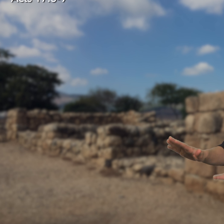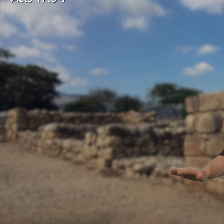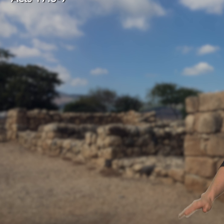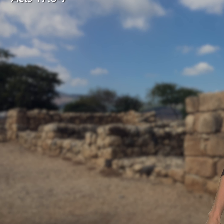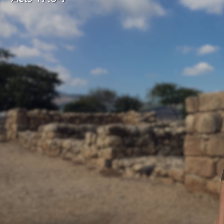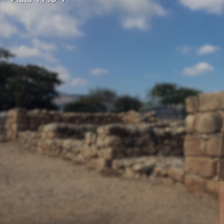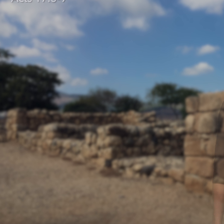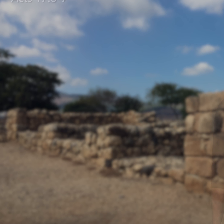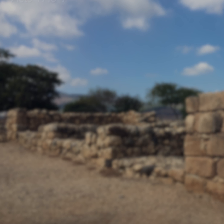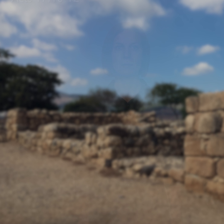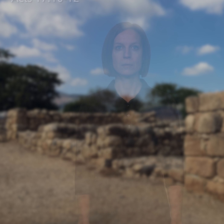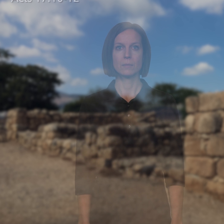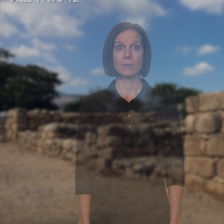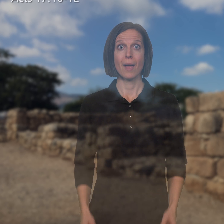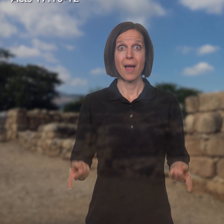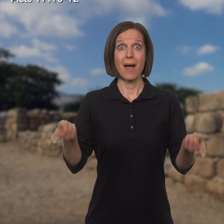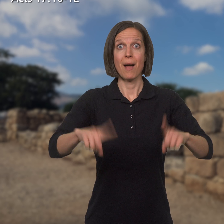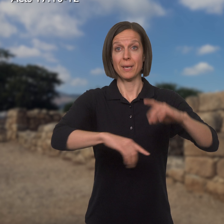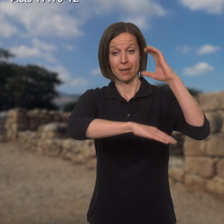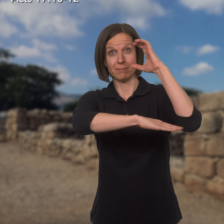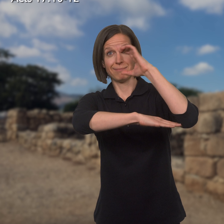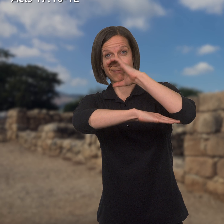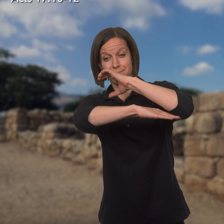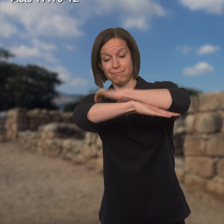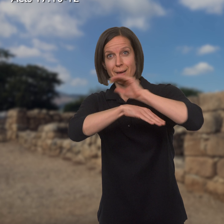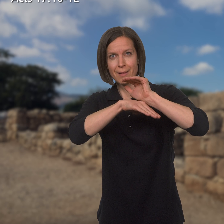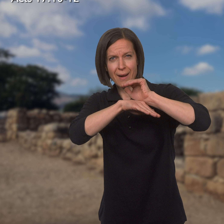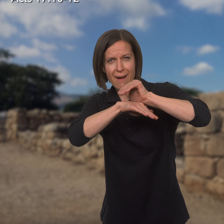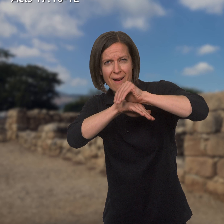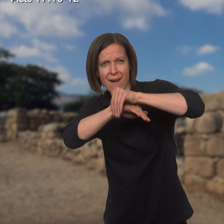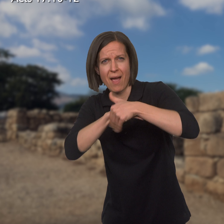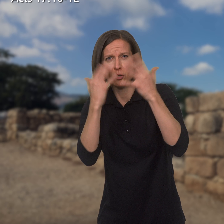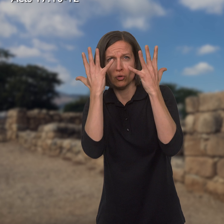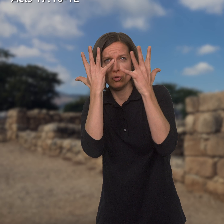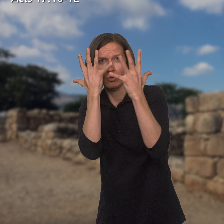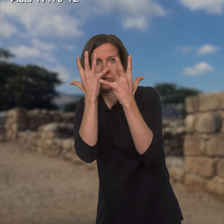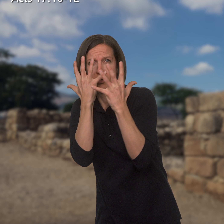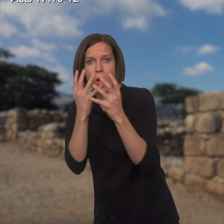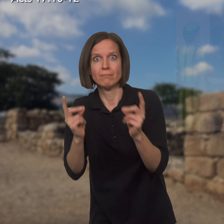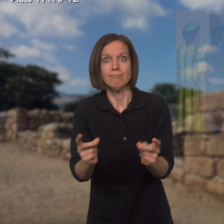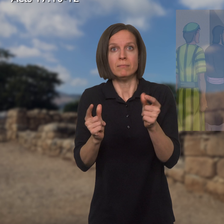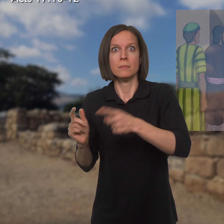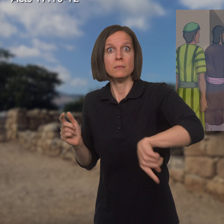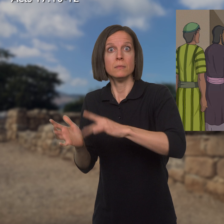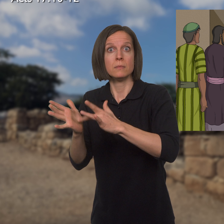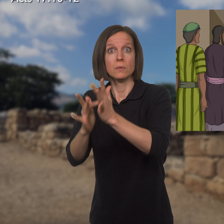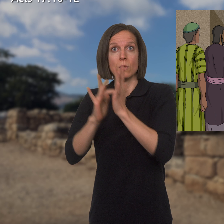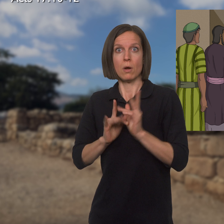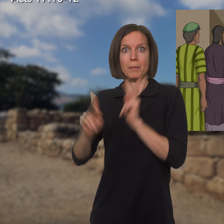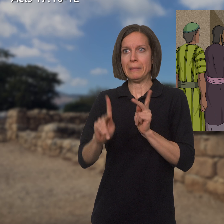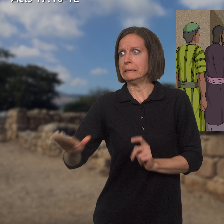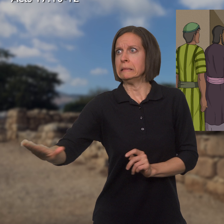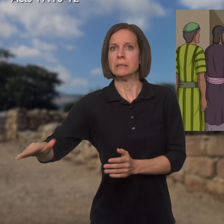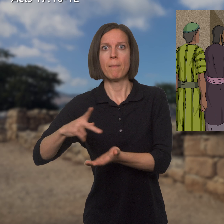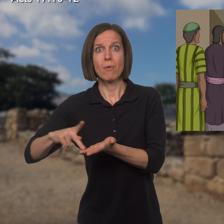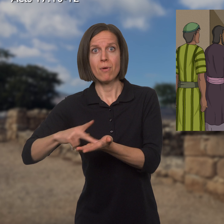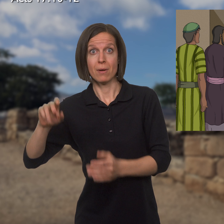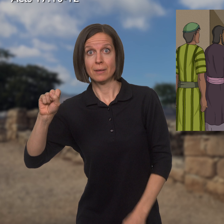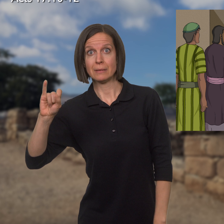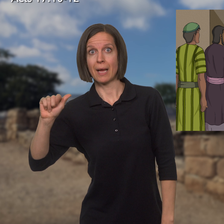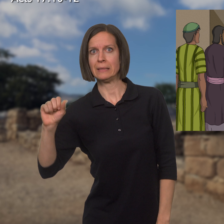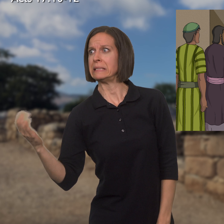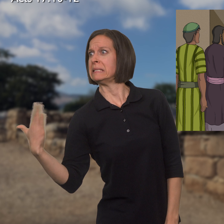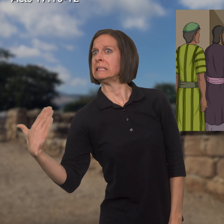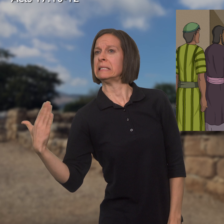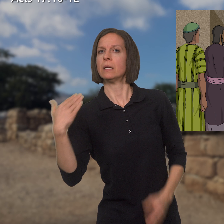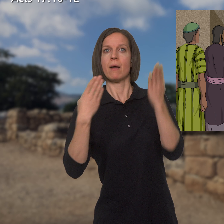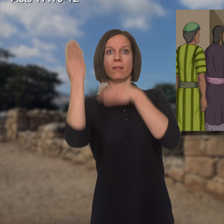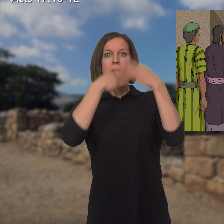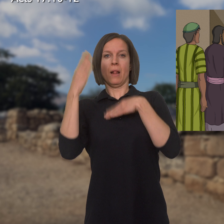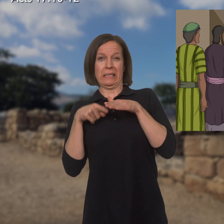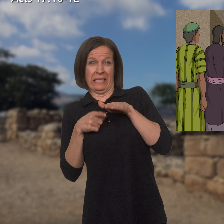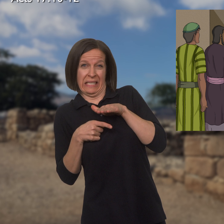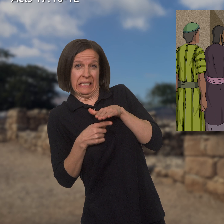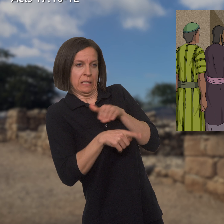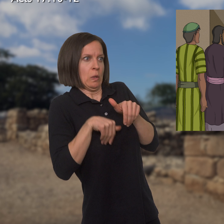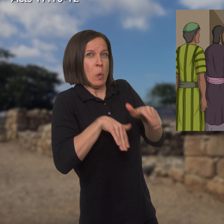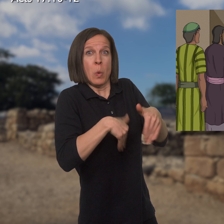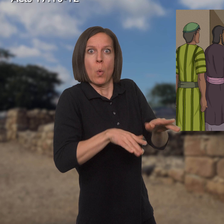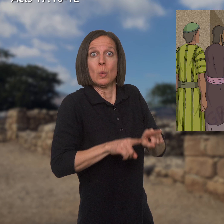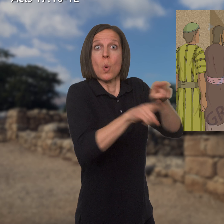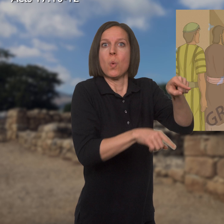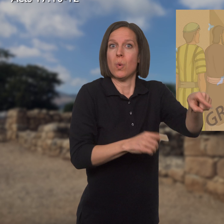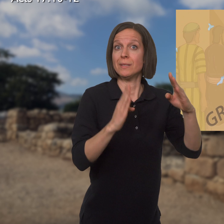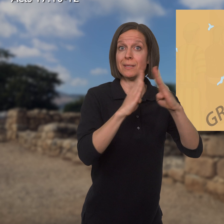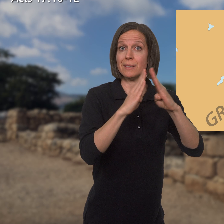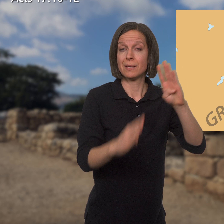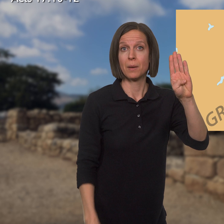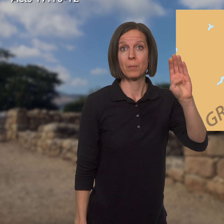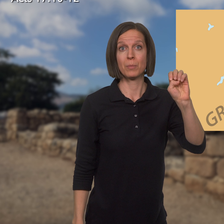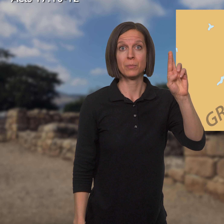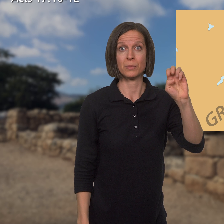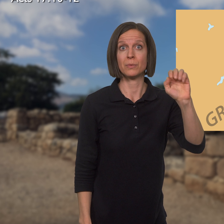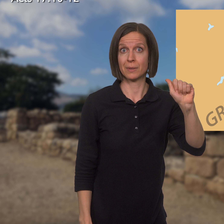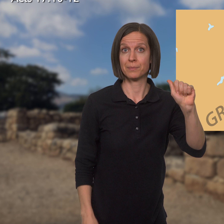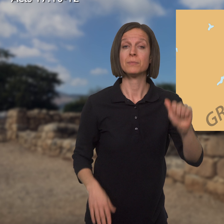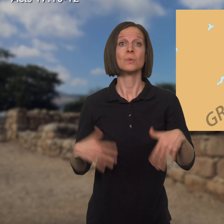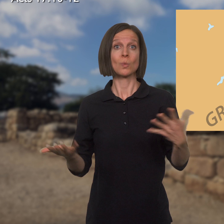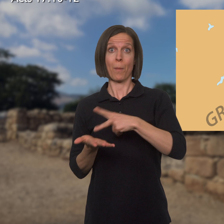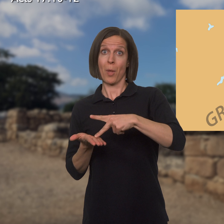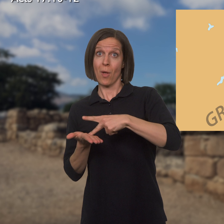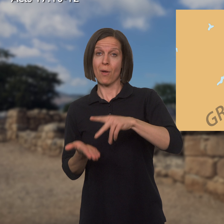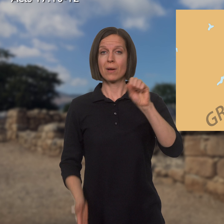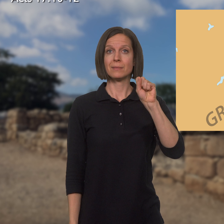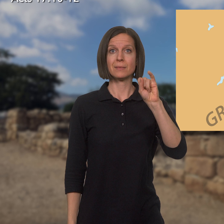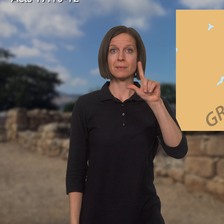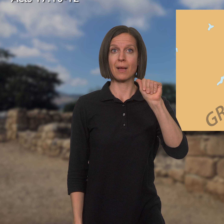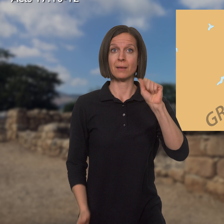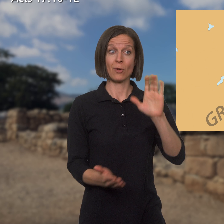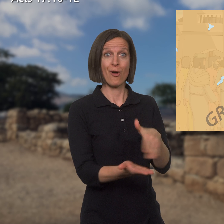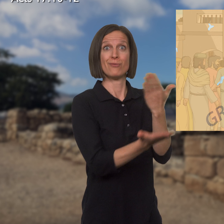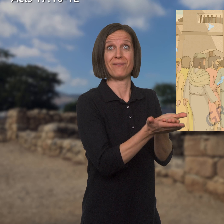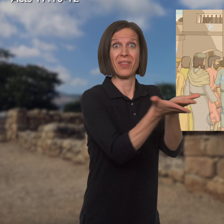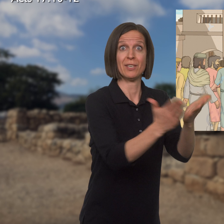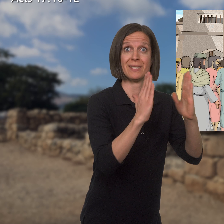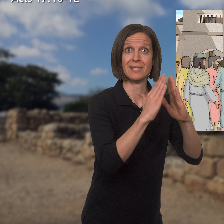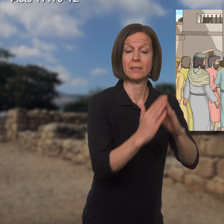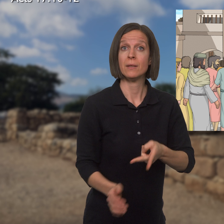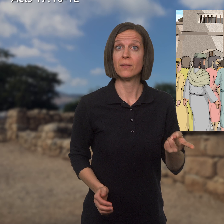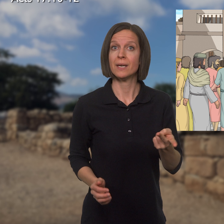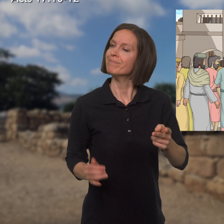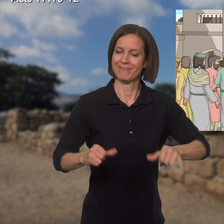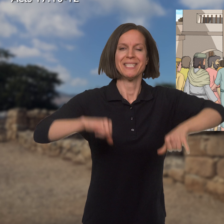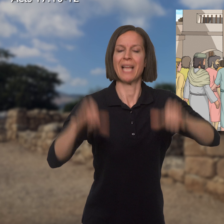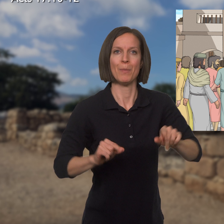As soon as night had fallen, the brothers sent Paul and Silas away to Berea.